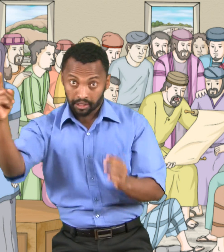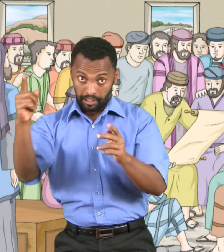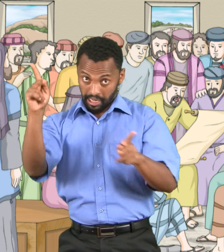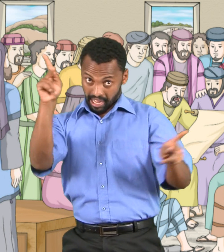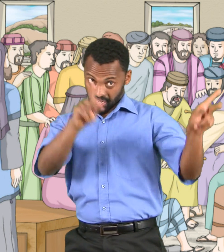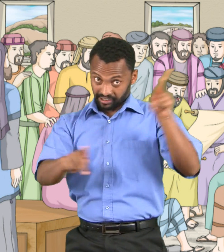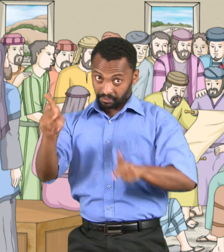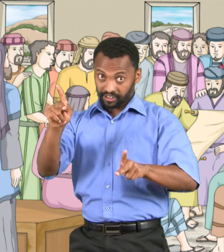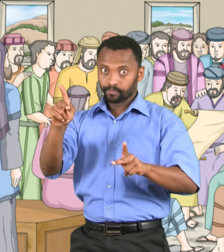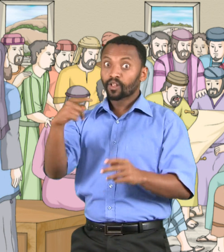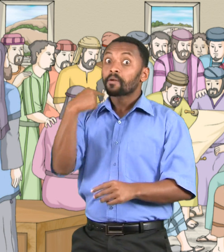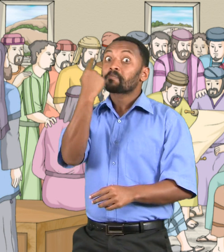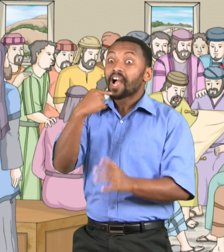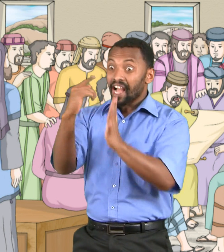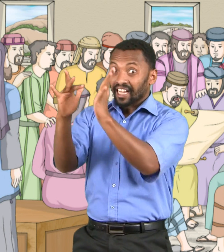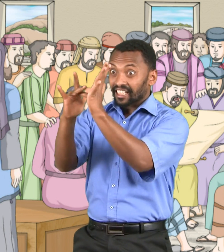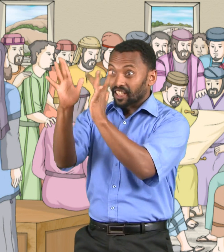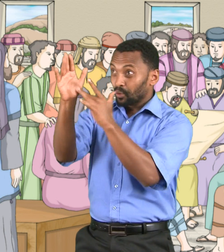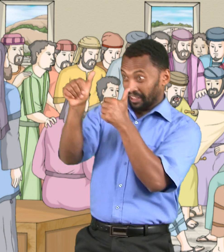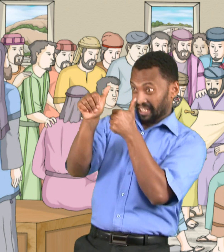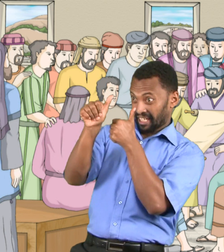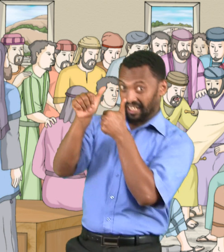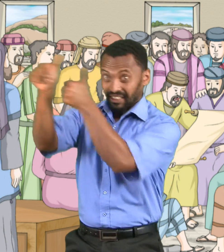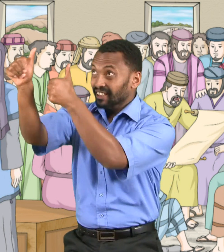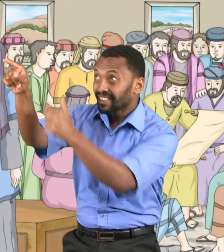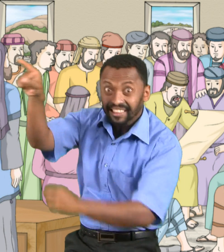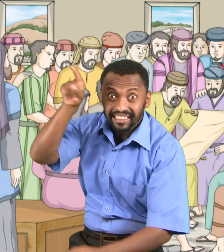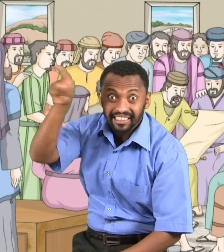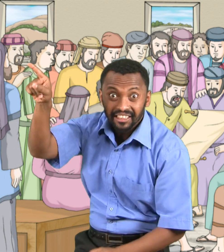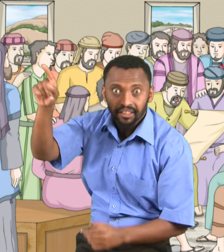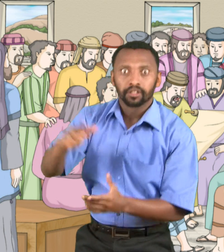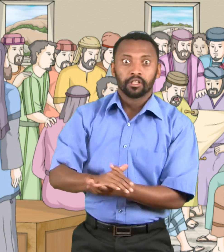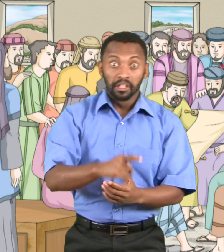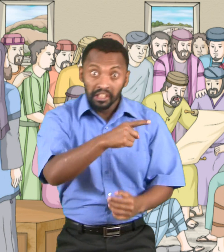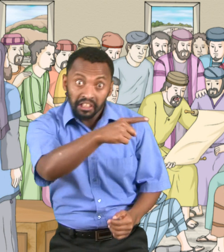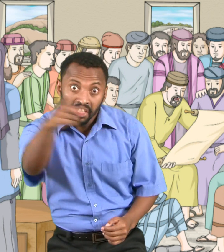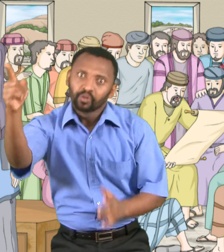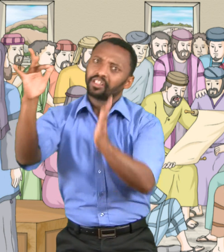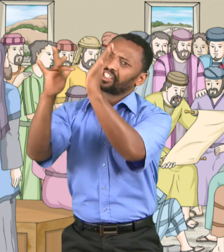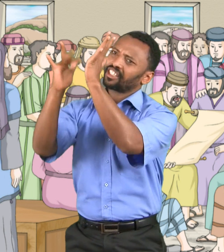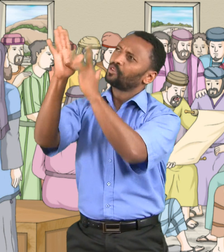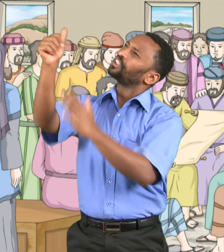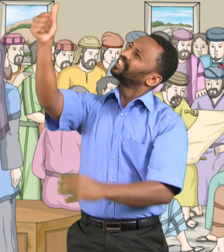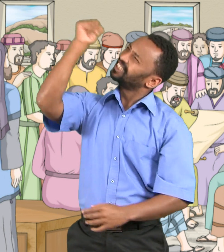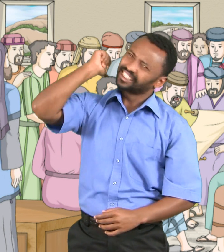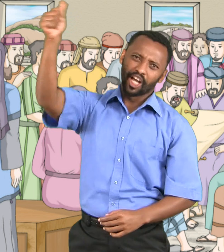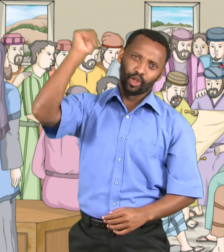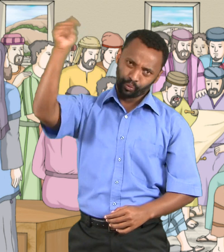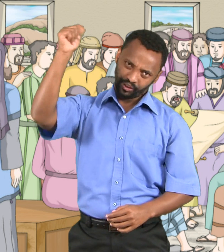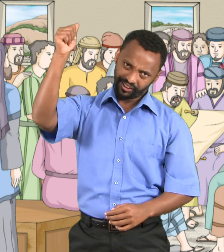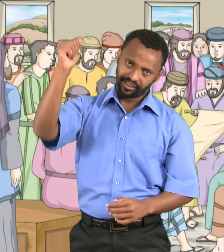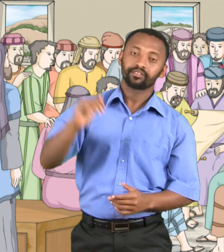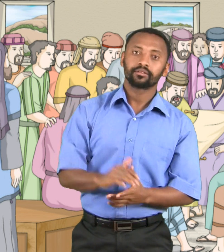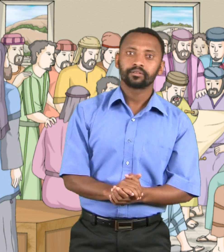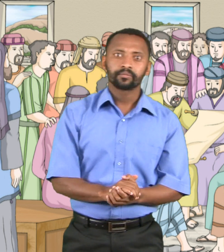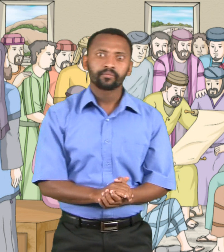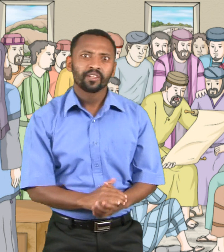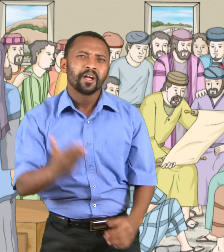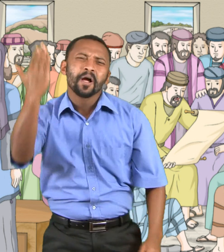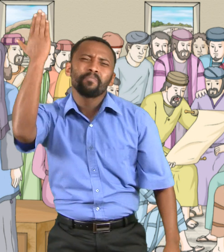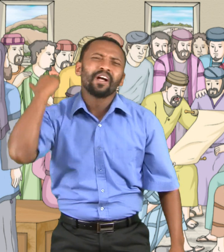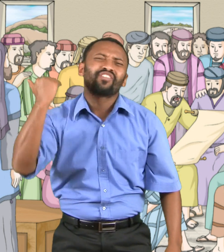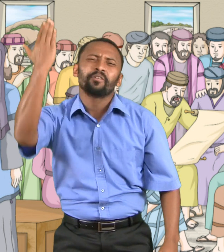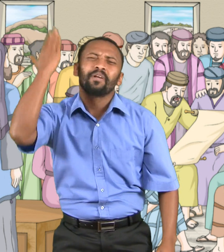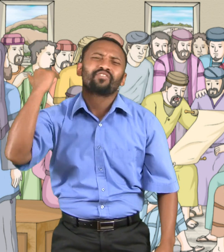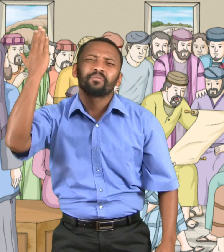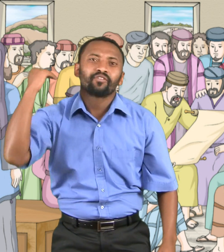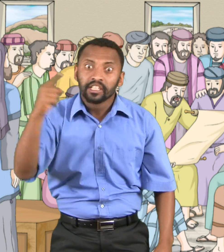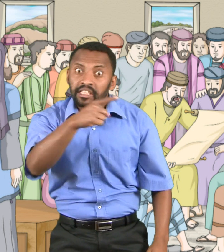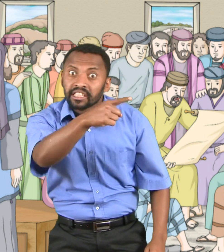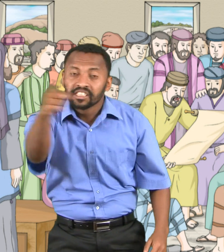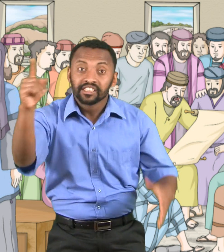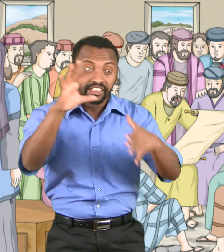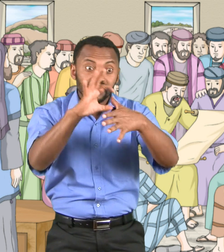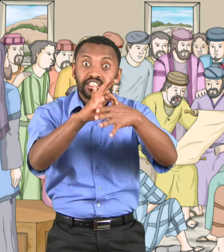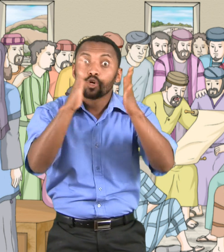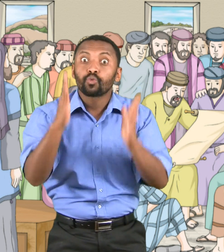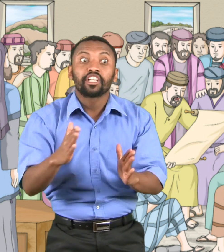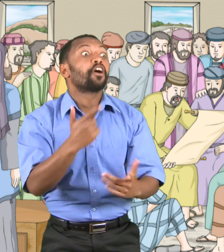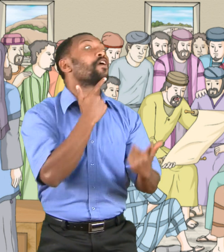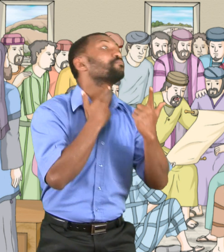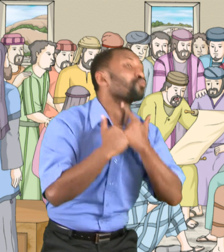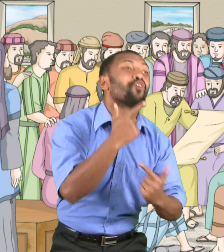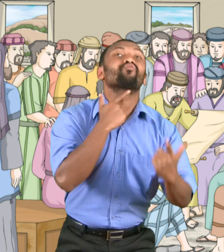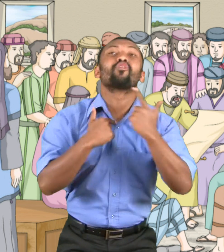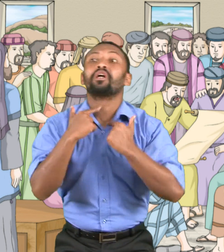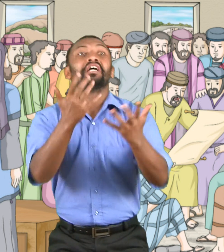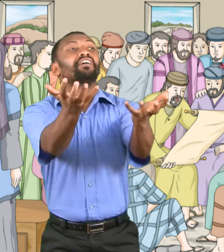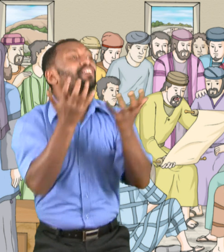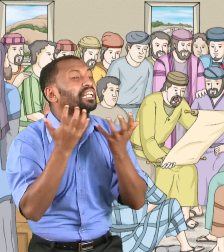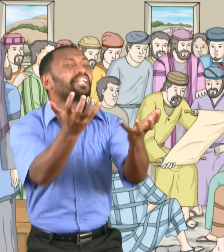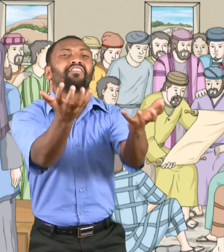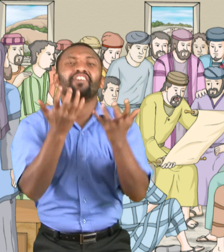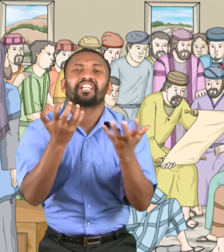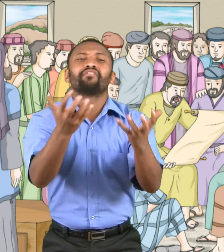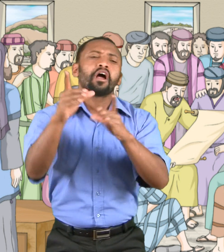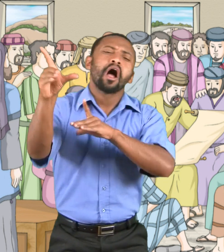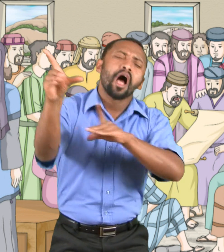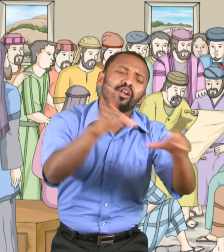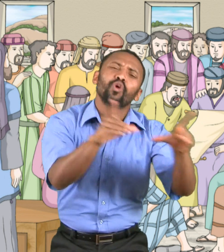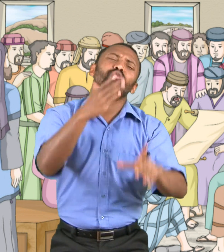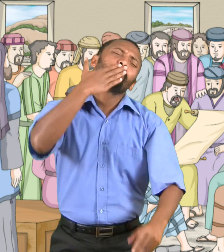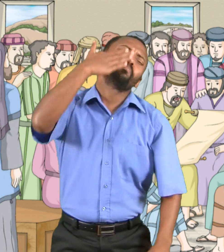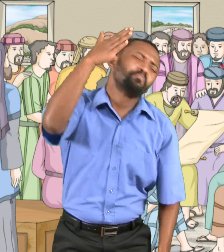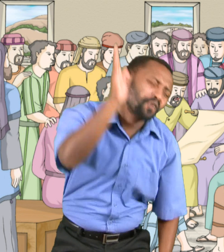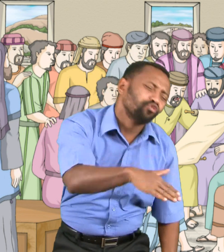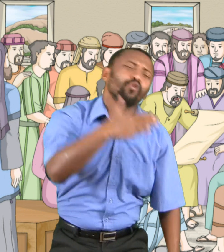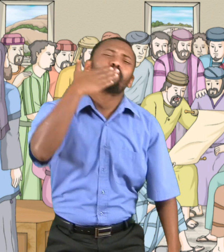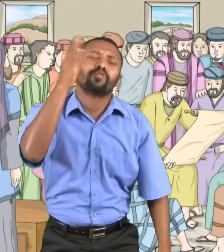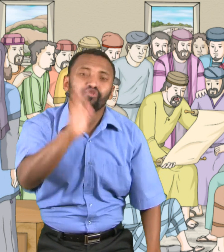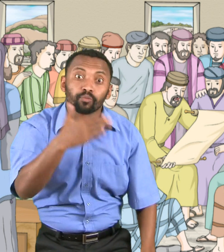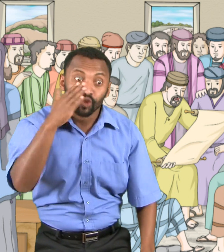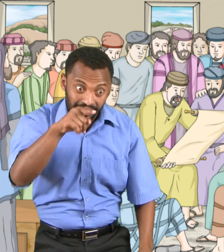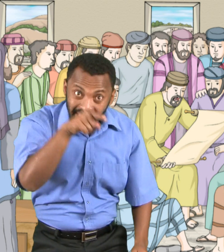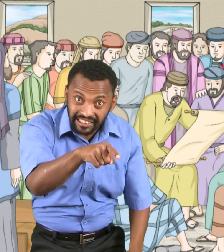Against such things there is no law.